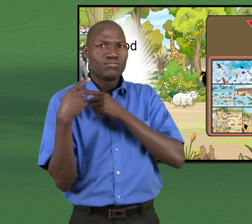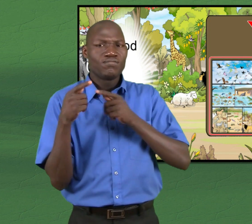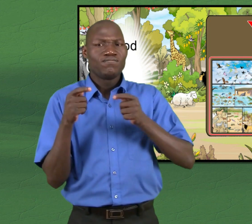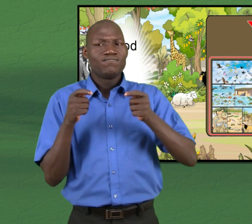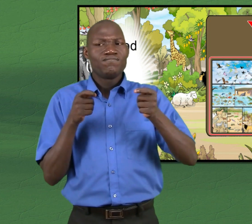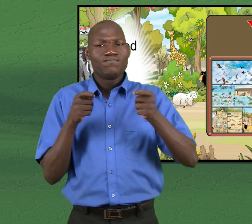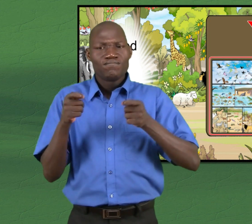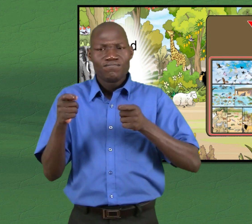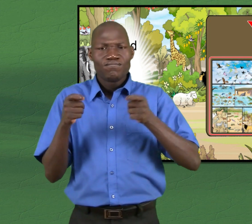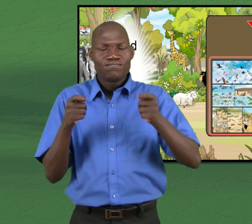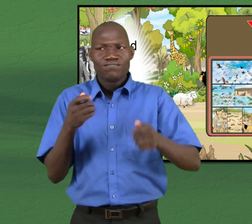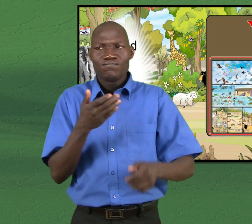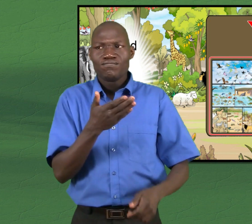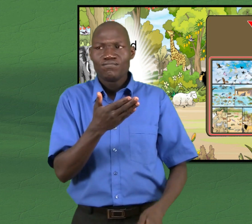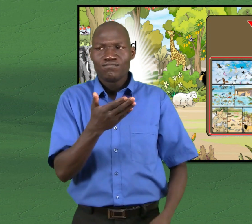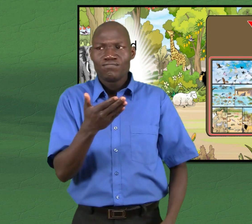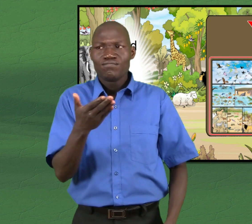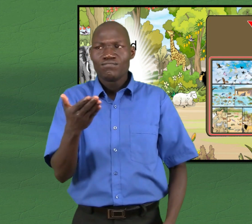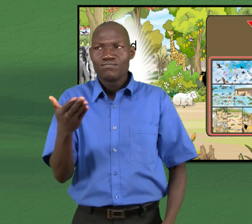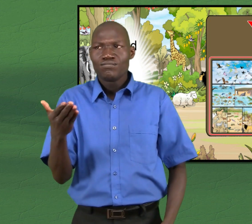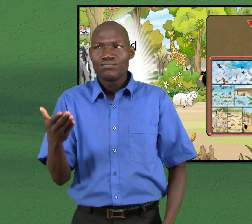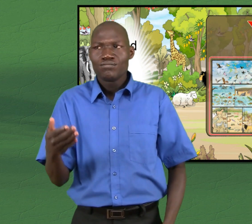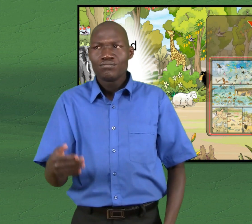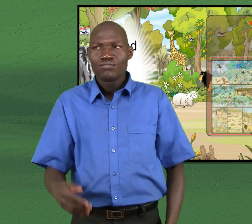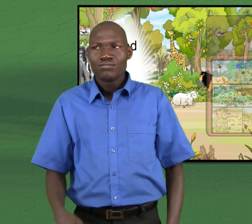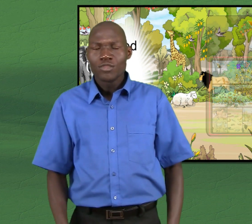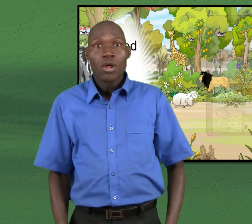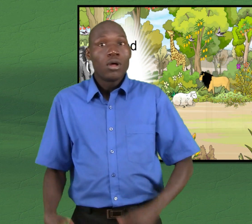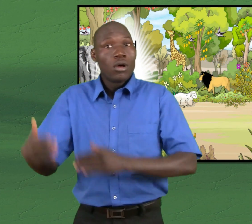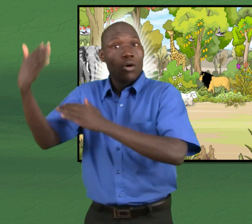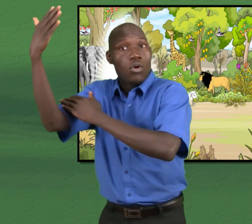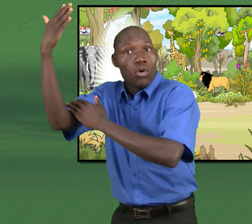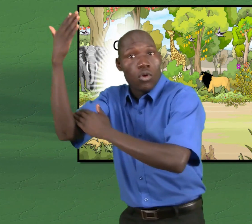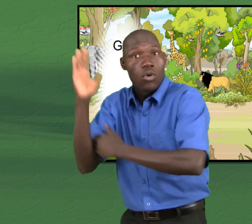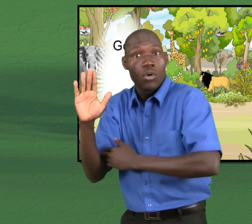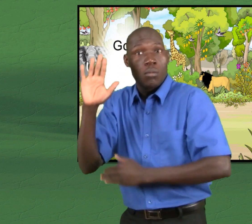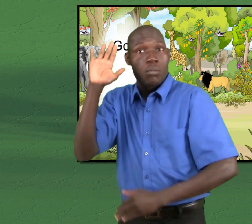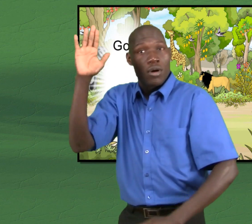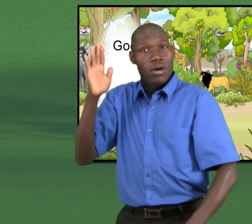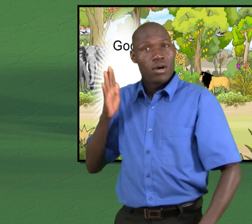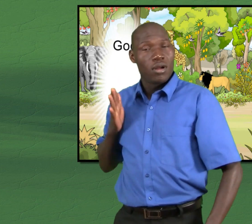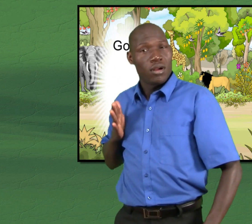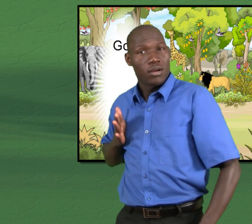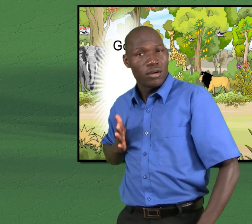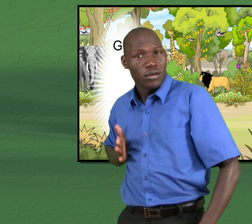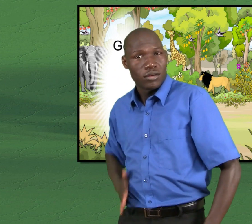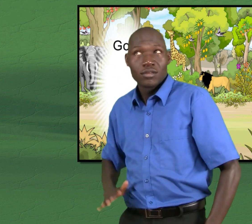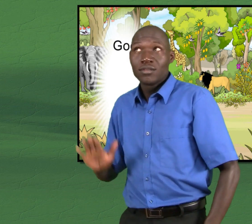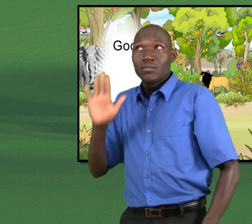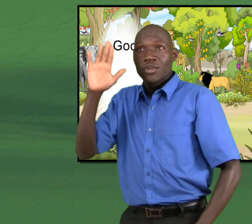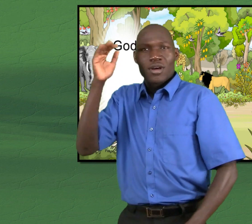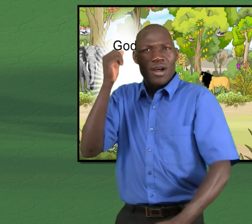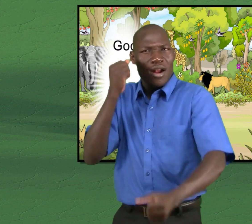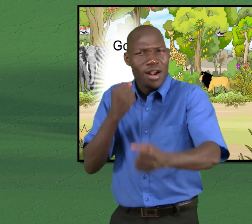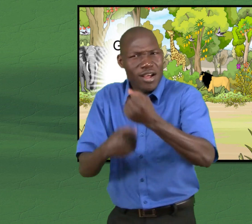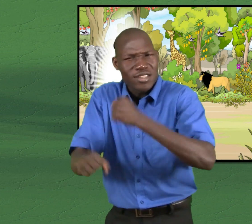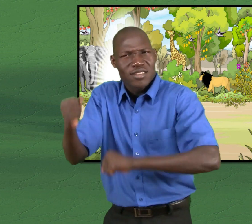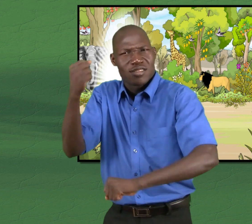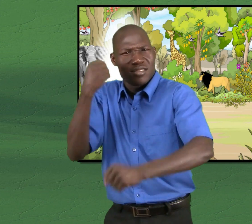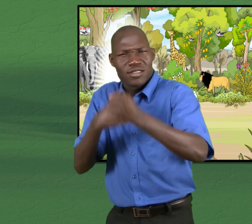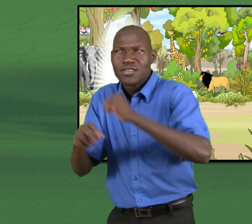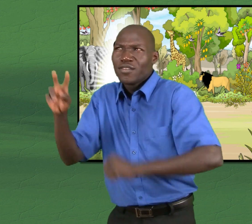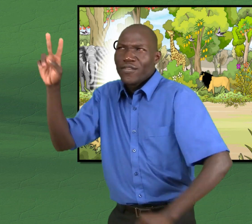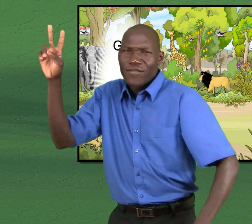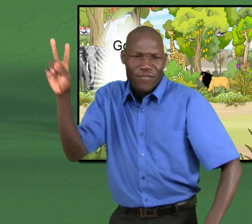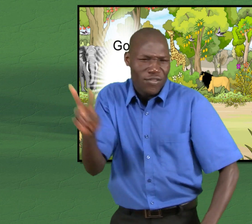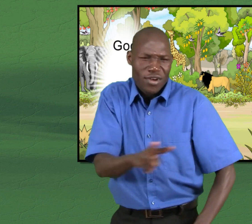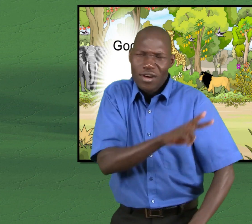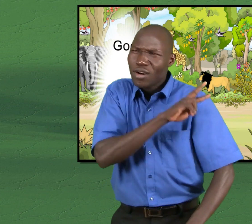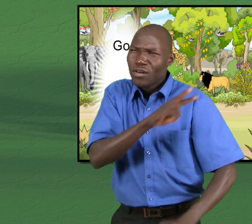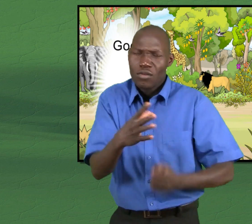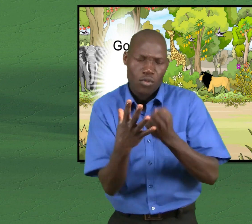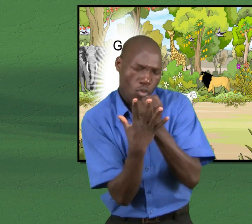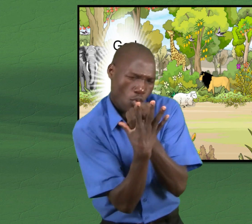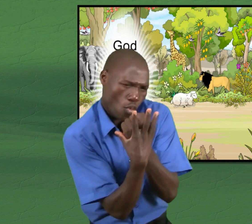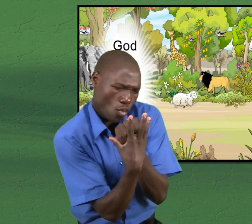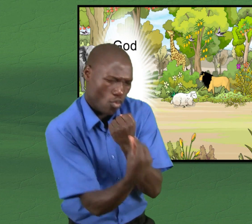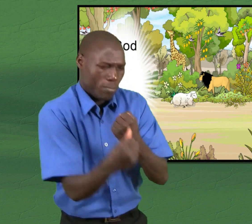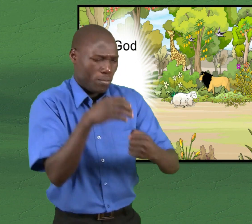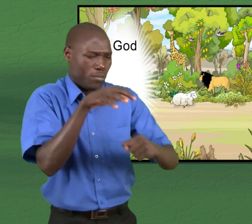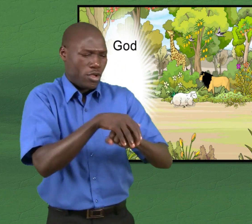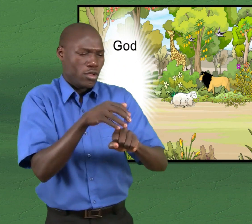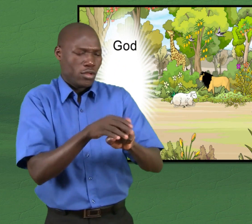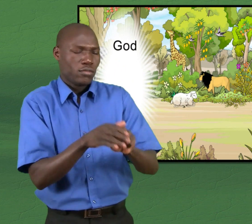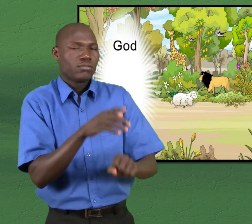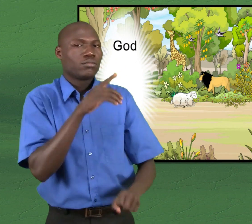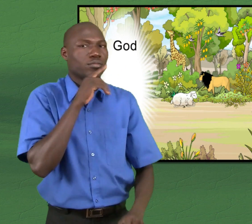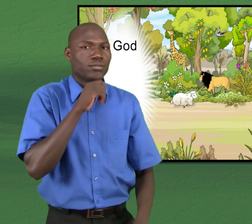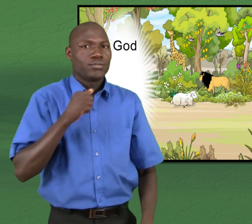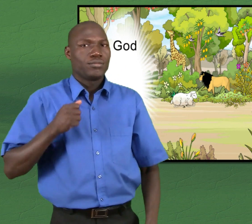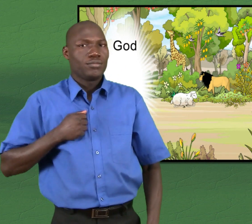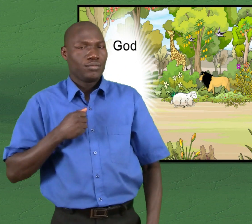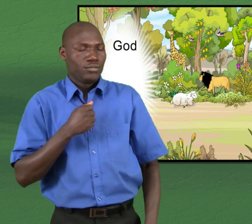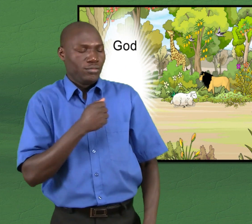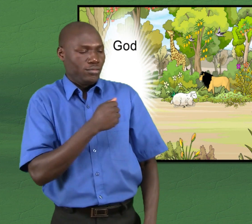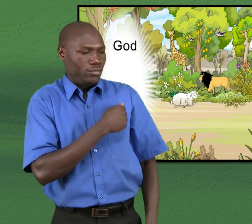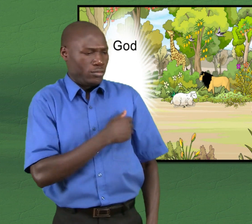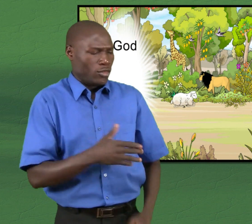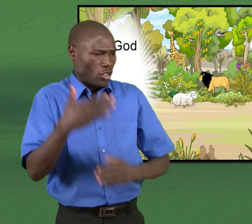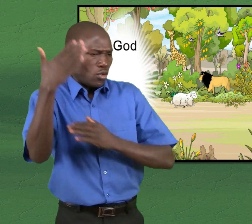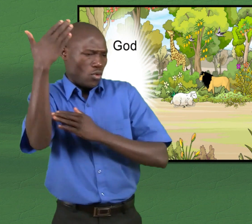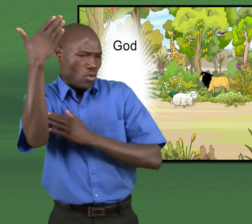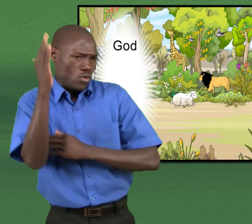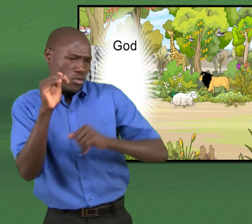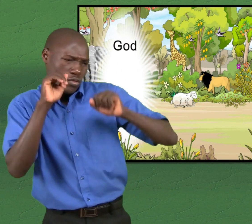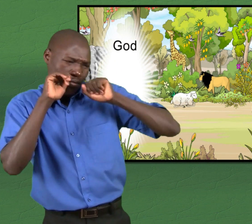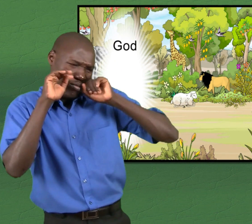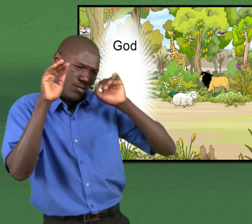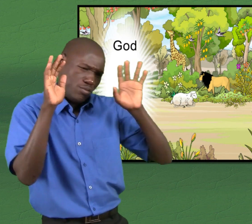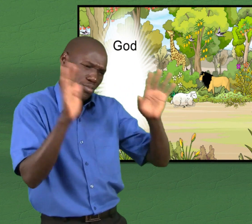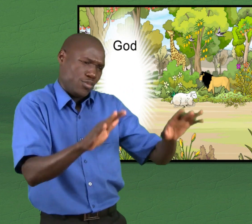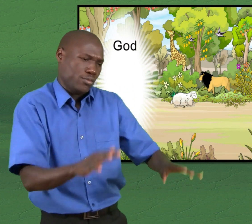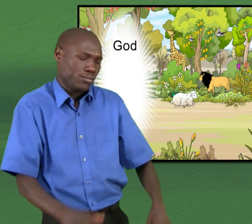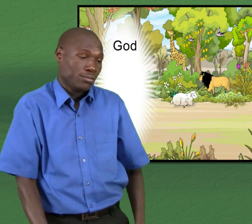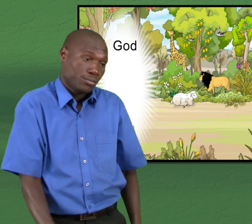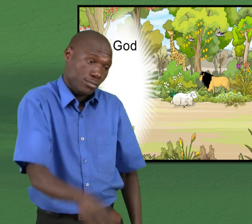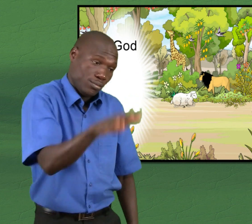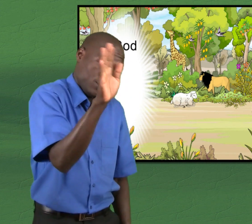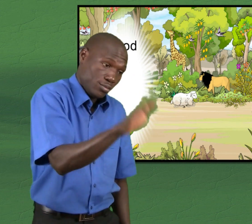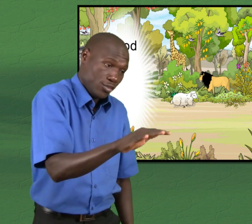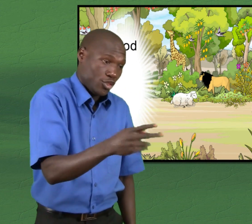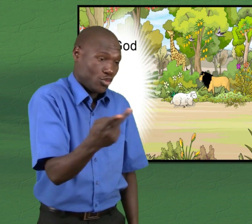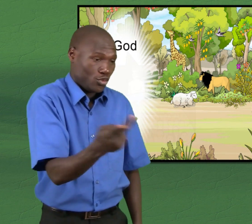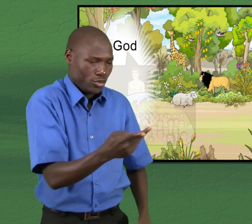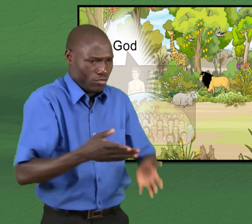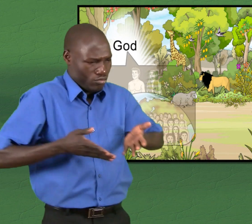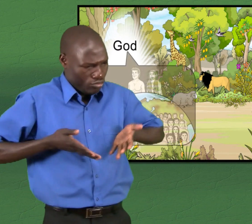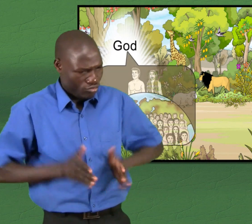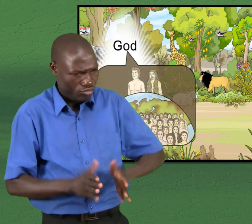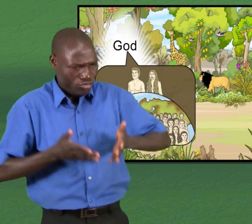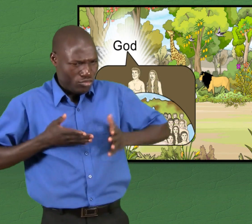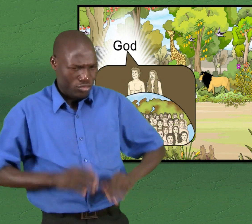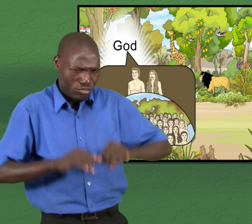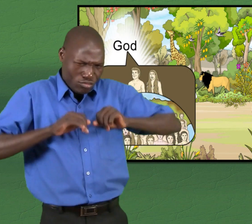So God created man in His own image; in the image of God He created him; male and female He created them.